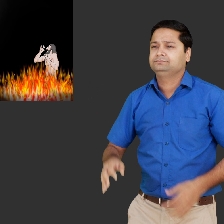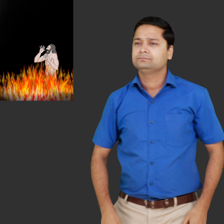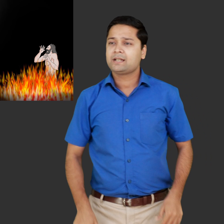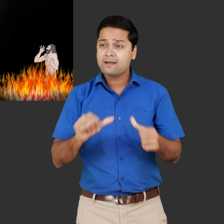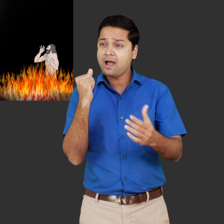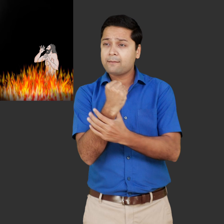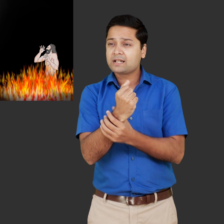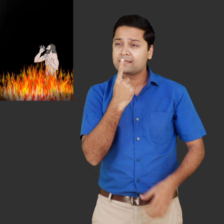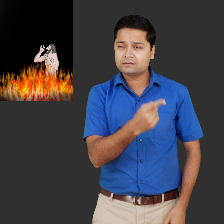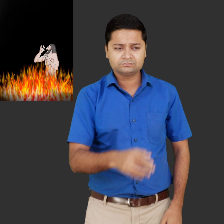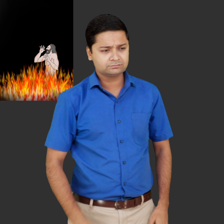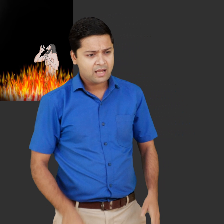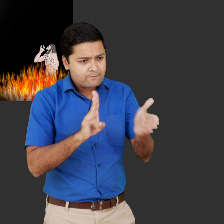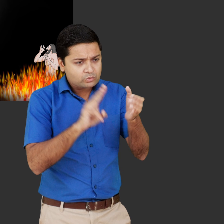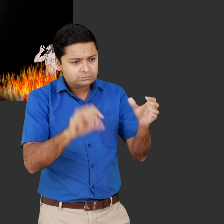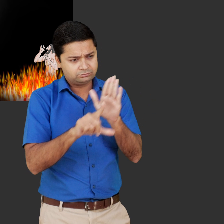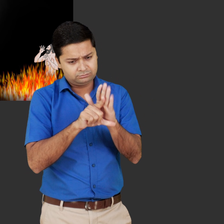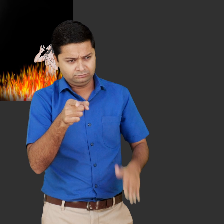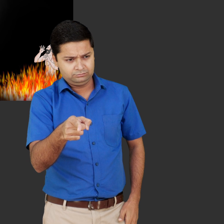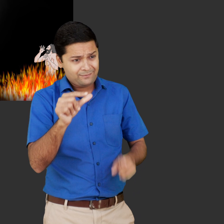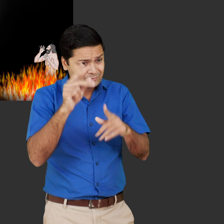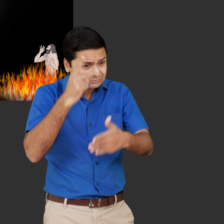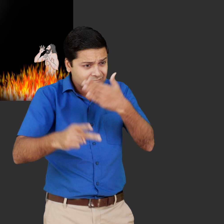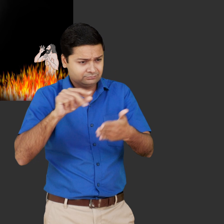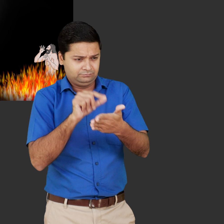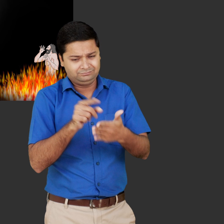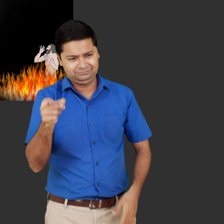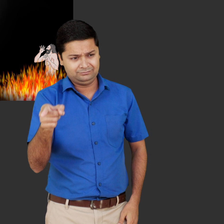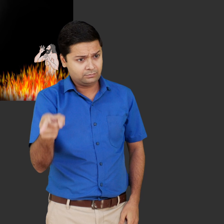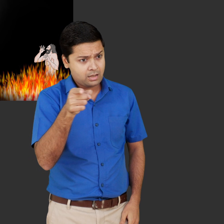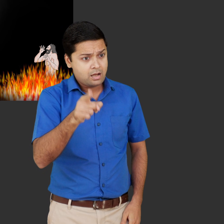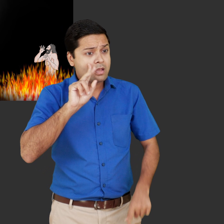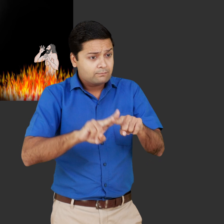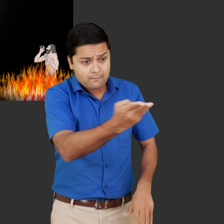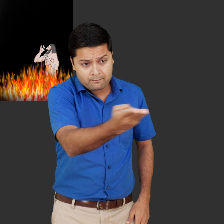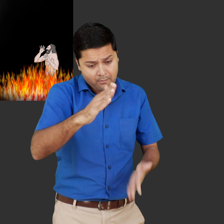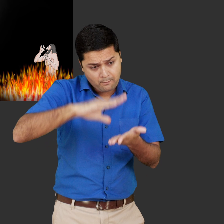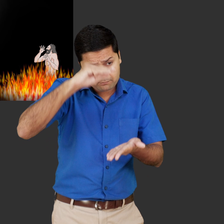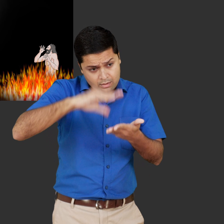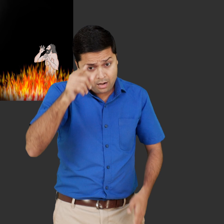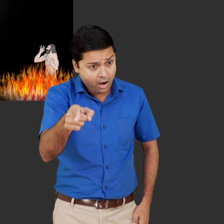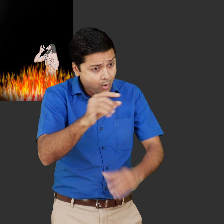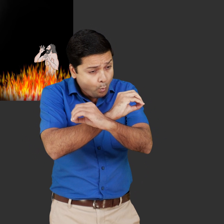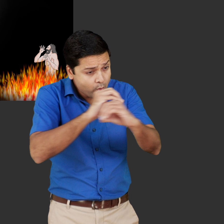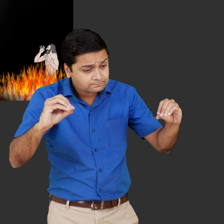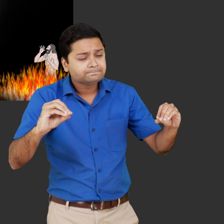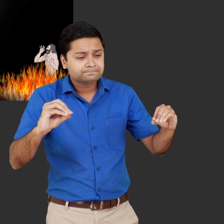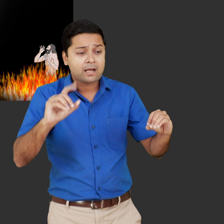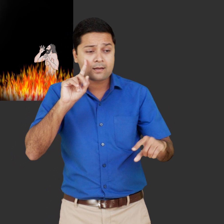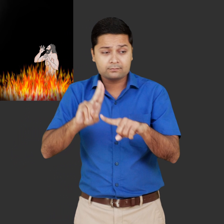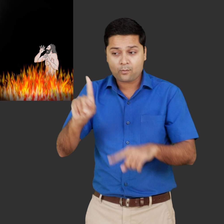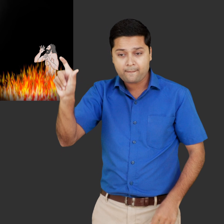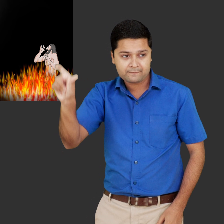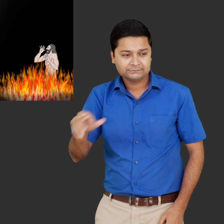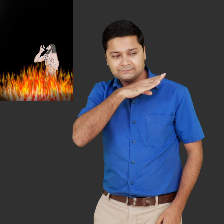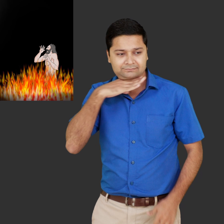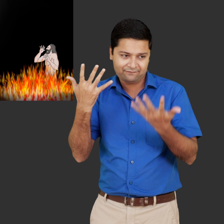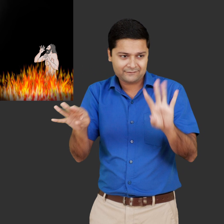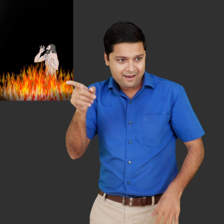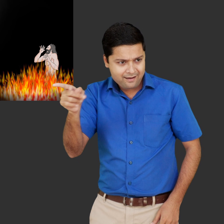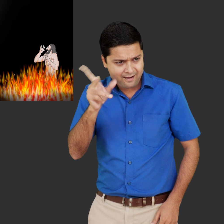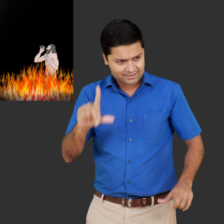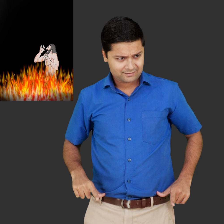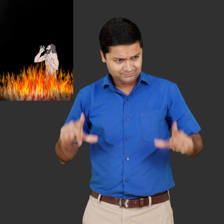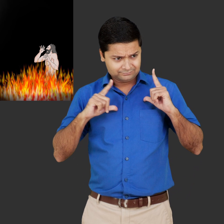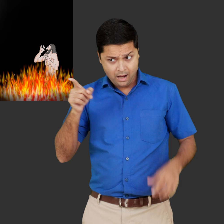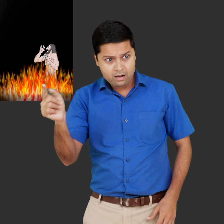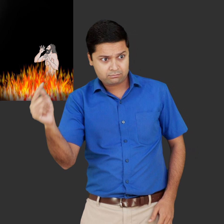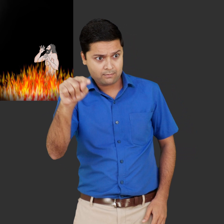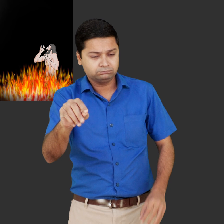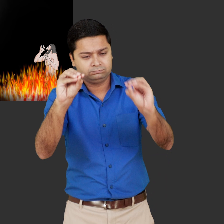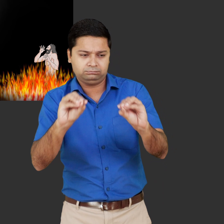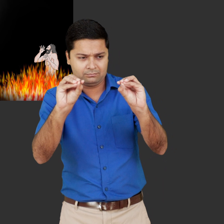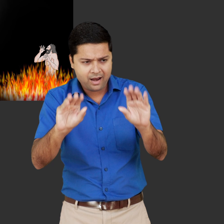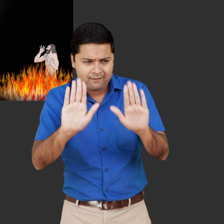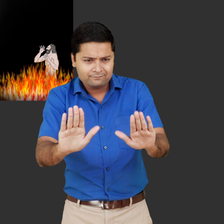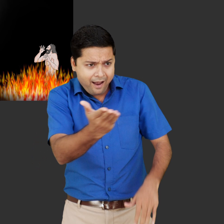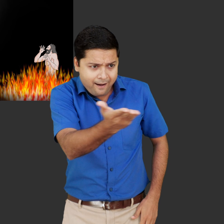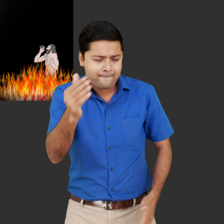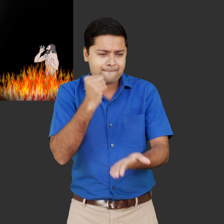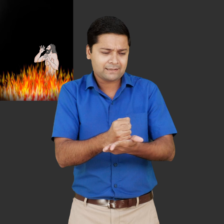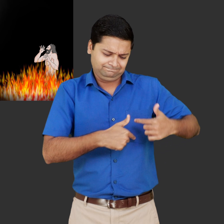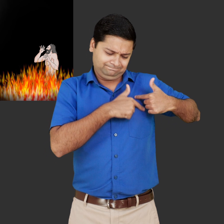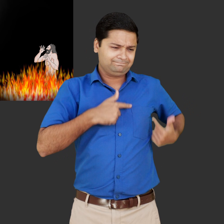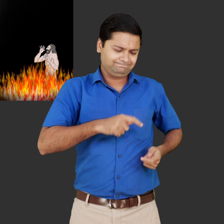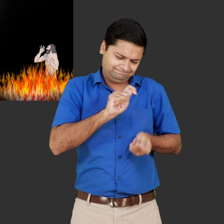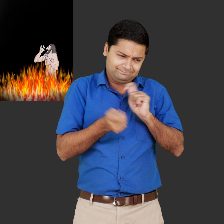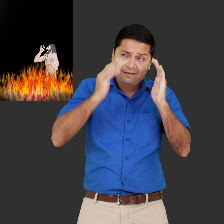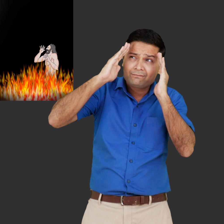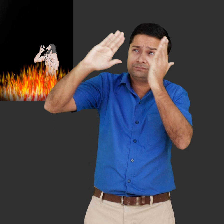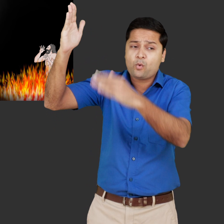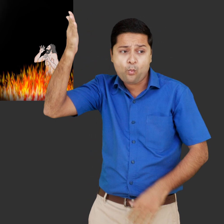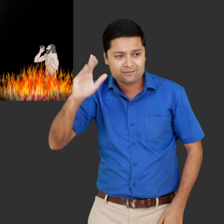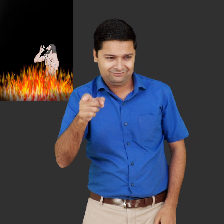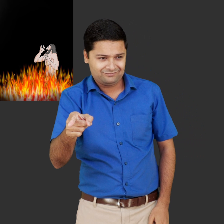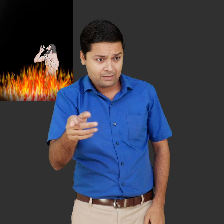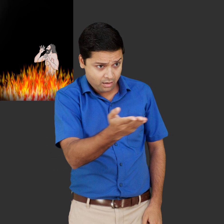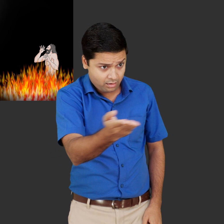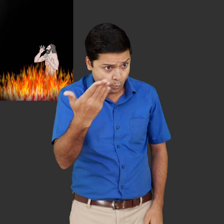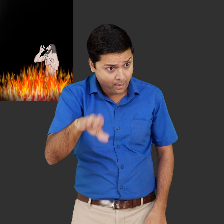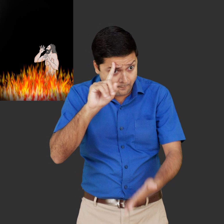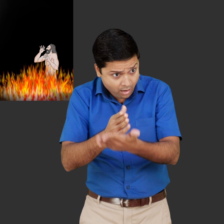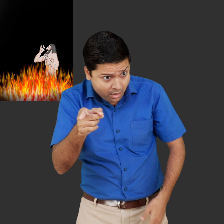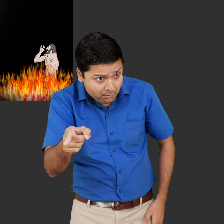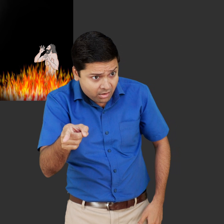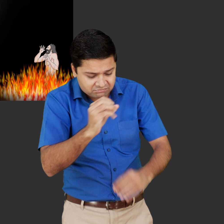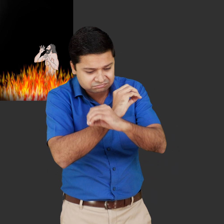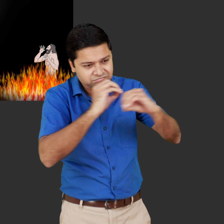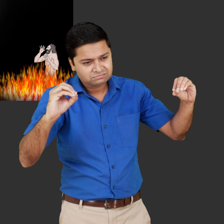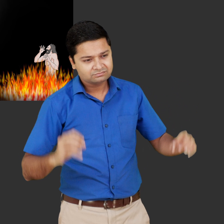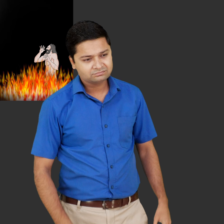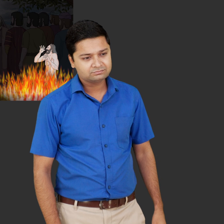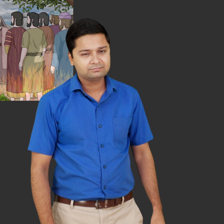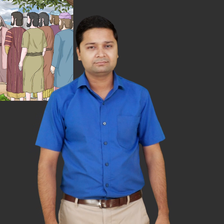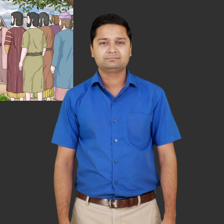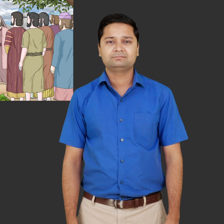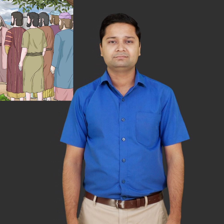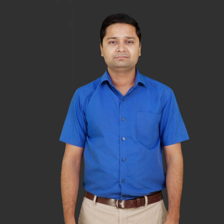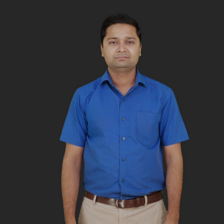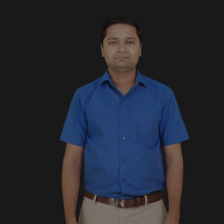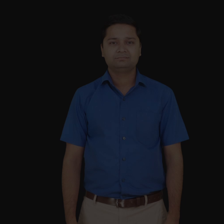Then Abraham said to him, ‘If they do not listen to Moses and the prophets, they will not be persuaded even if someone rises from the dead.’”